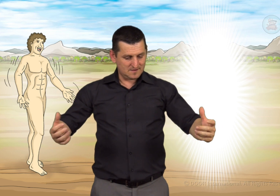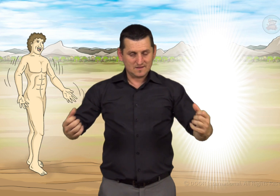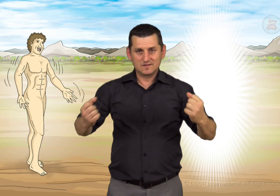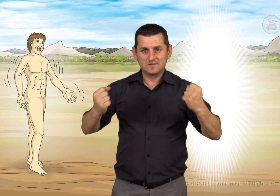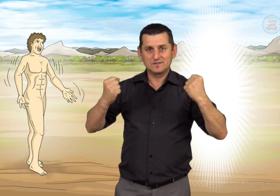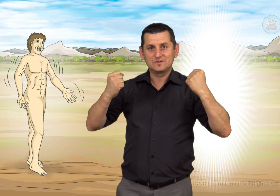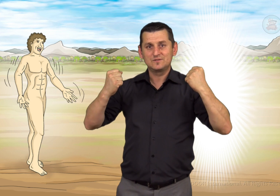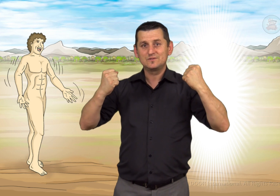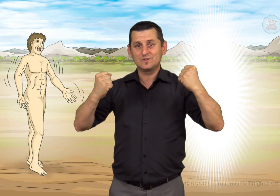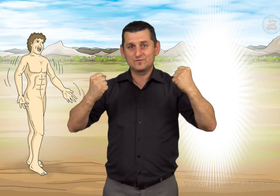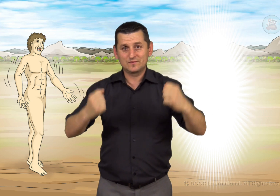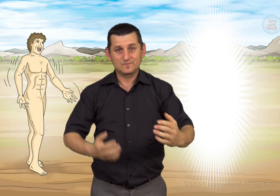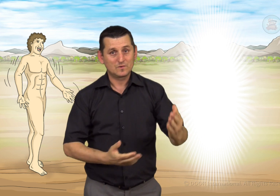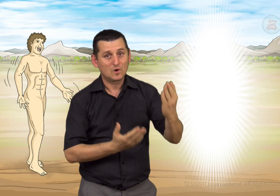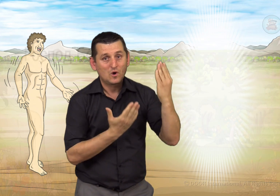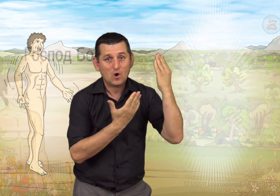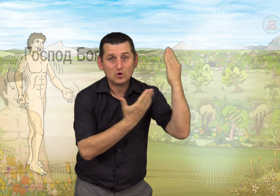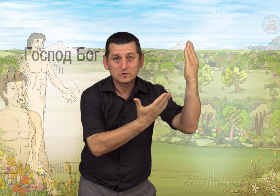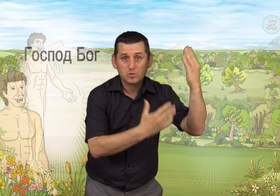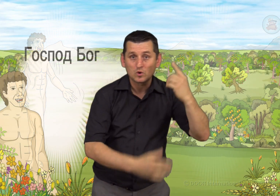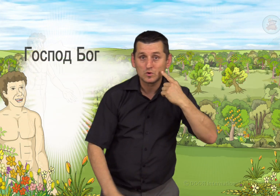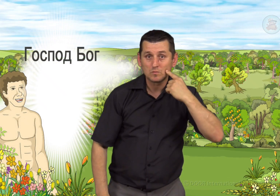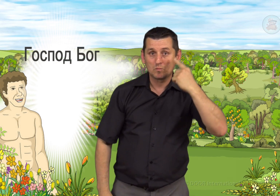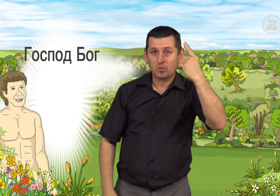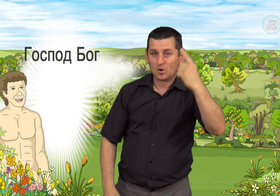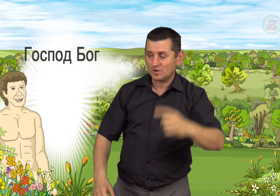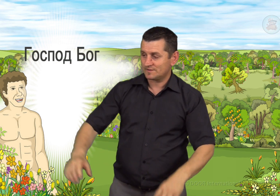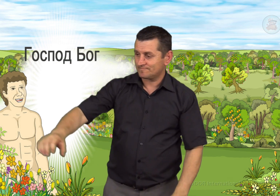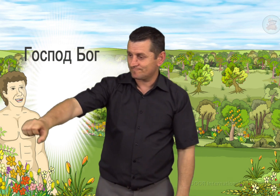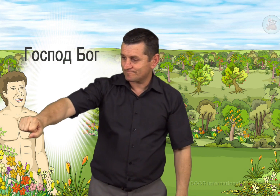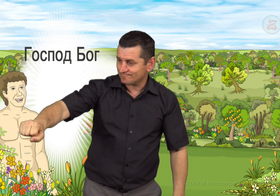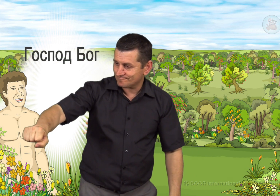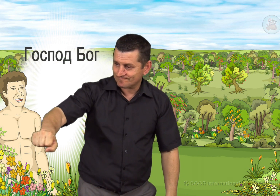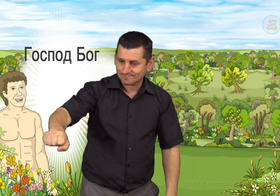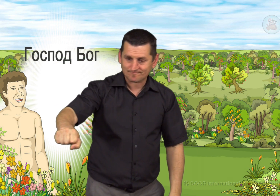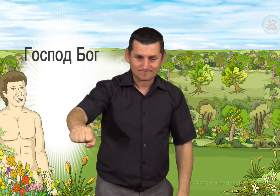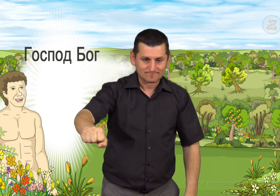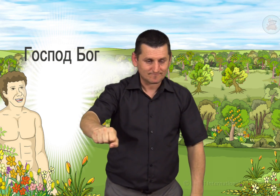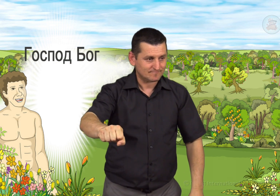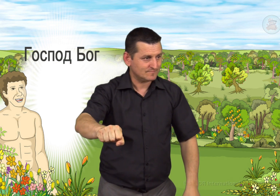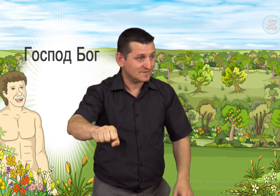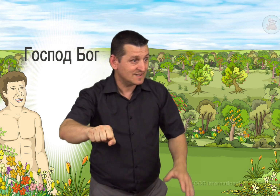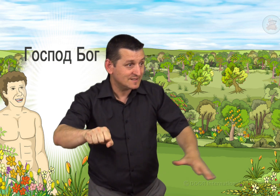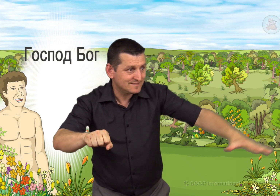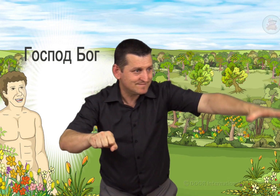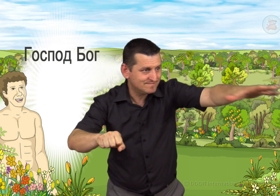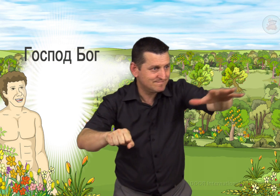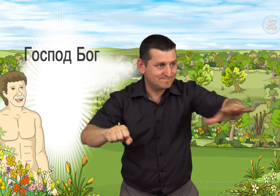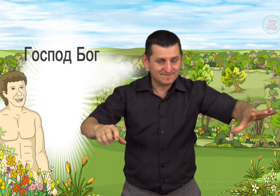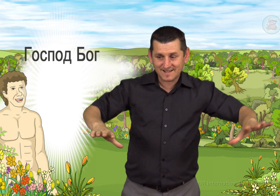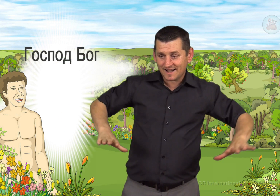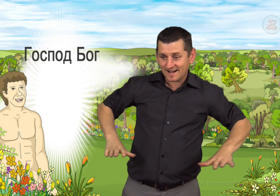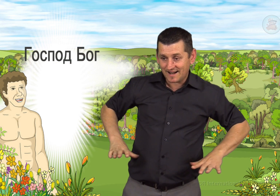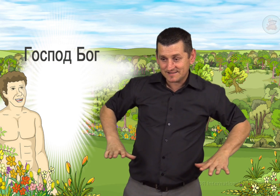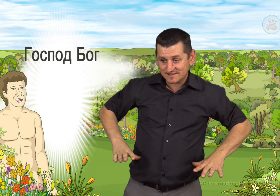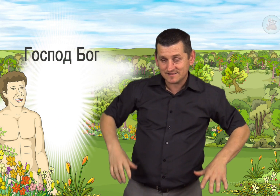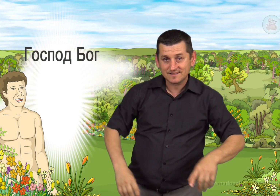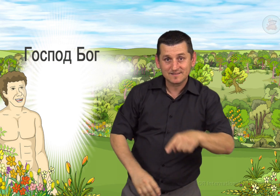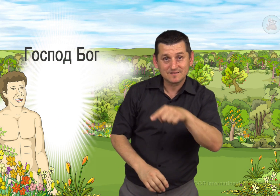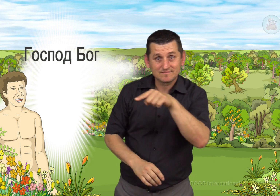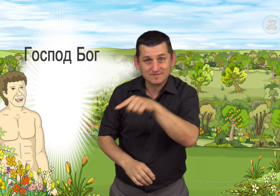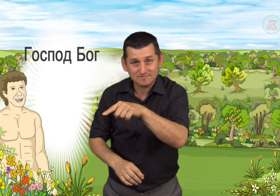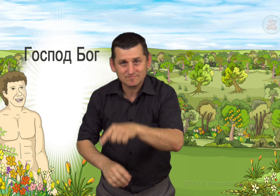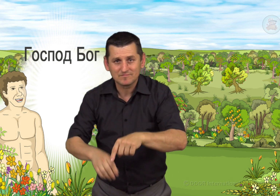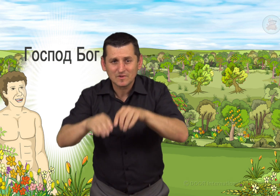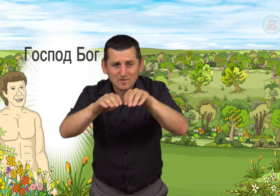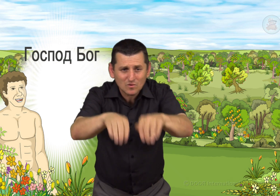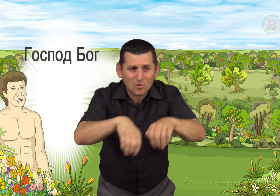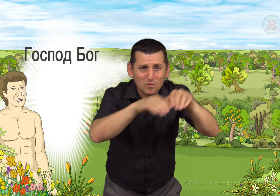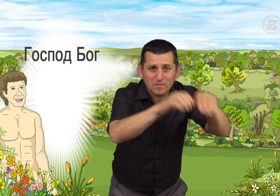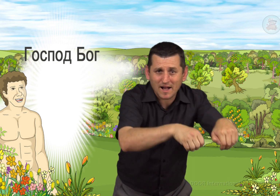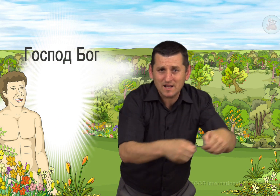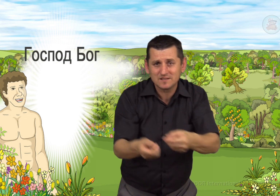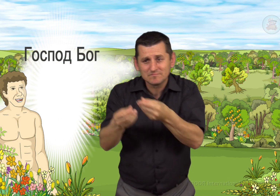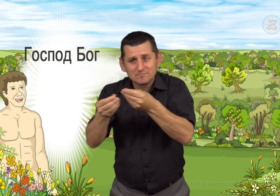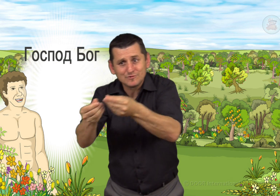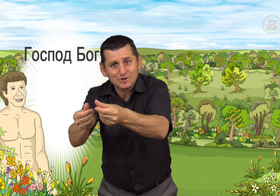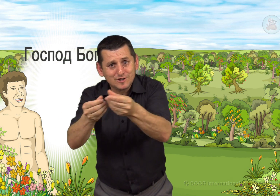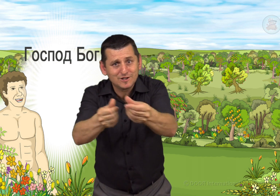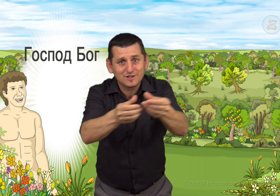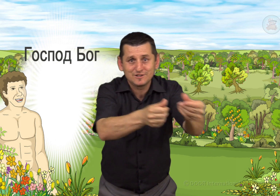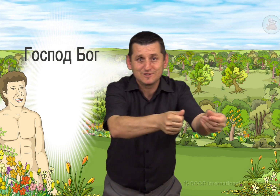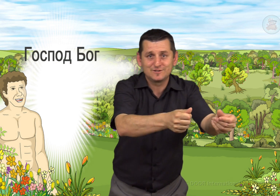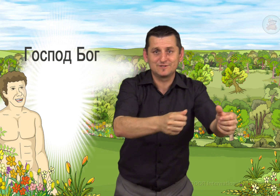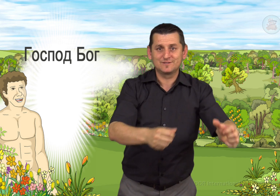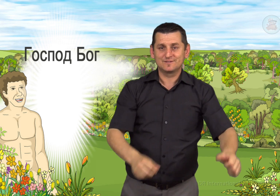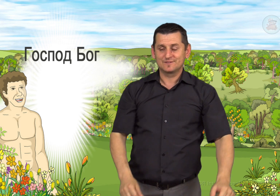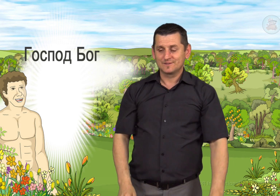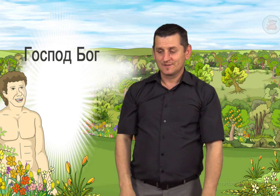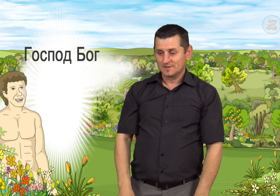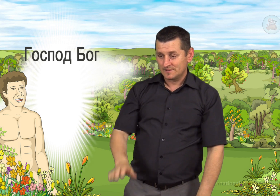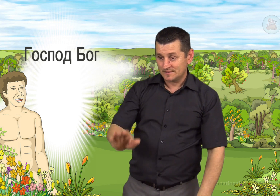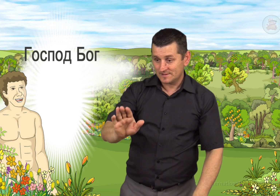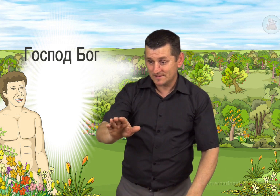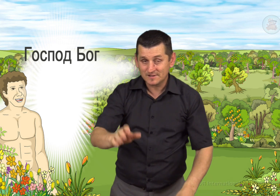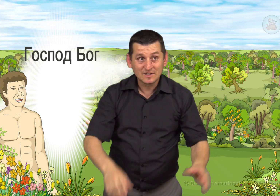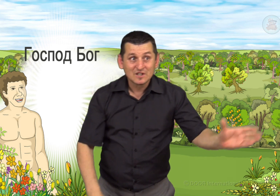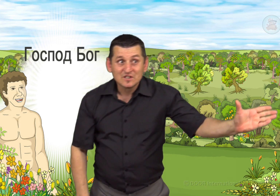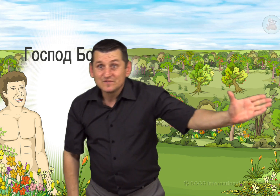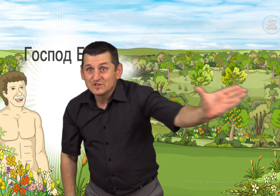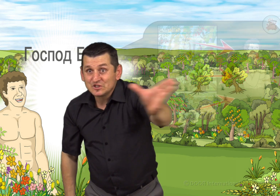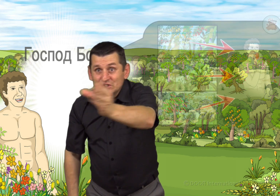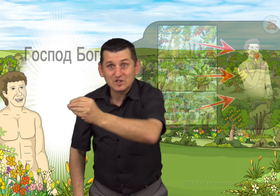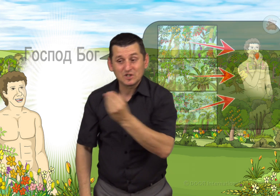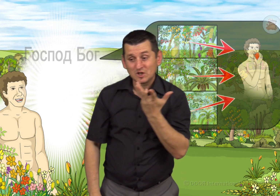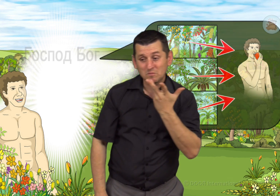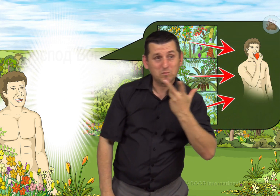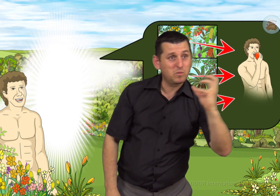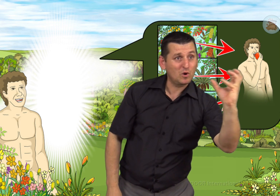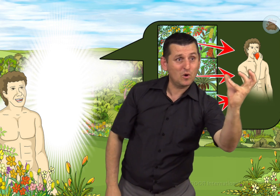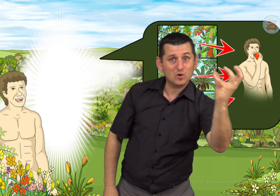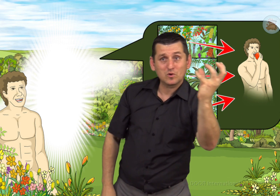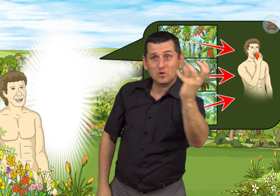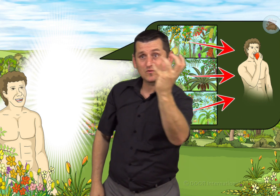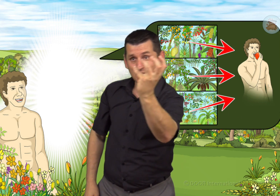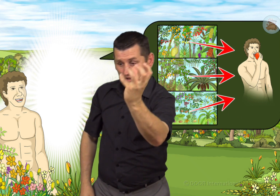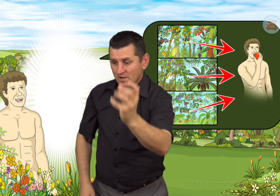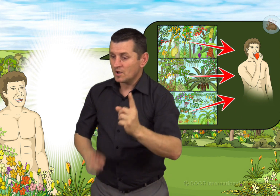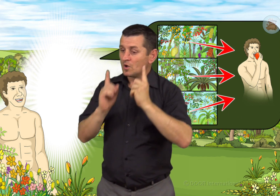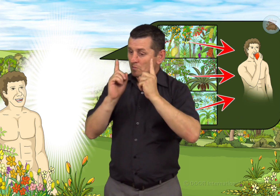Then the LORD God took the man and placed him in the Garden of Eden to cultivate and keep it.